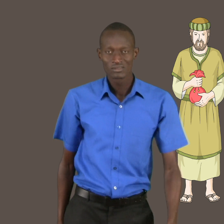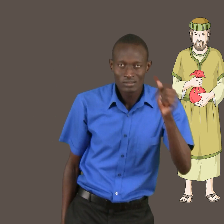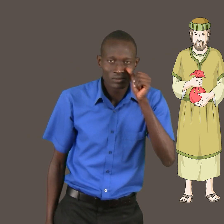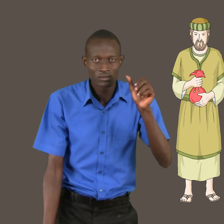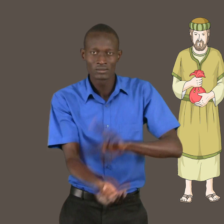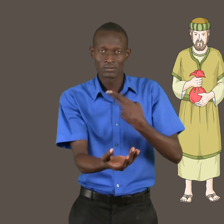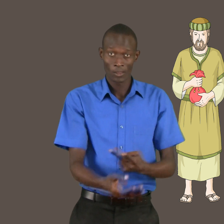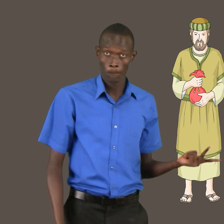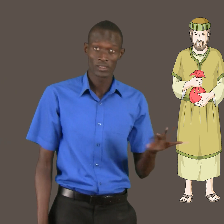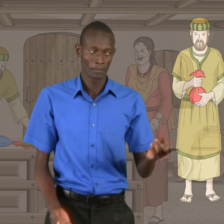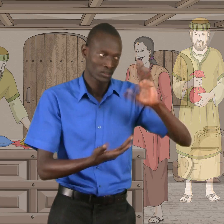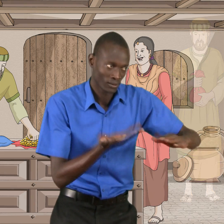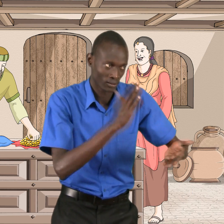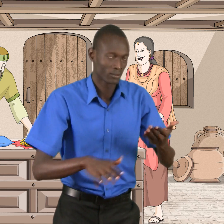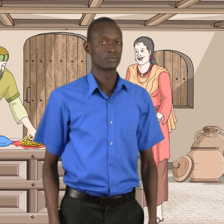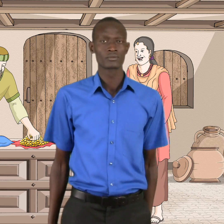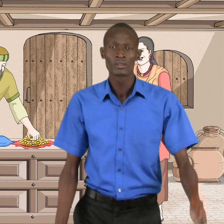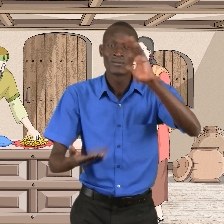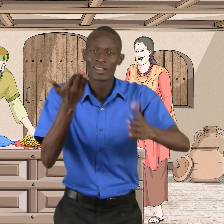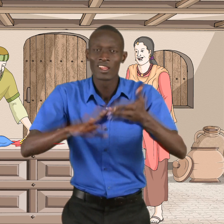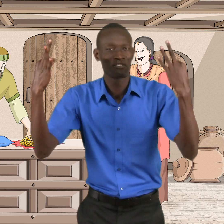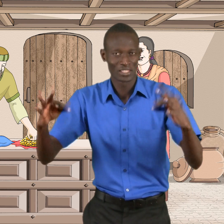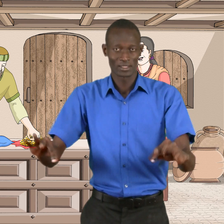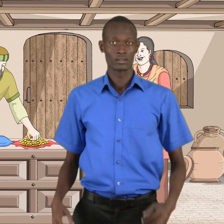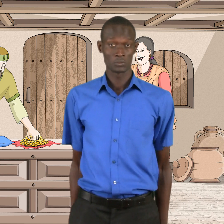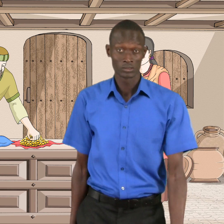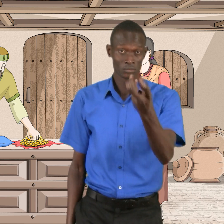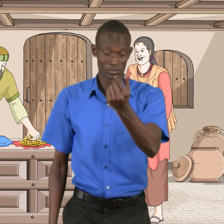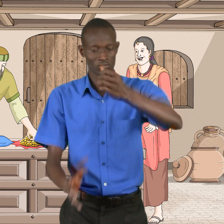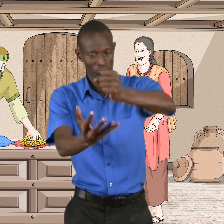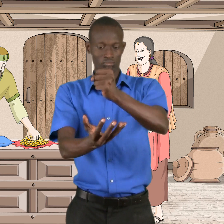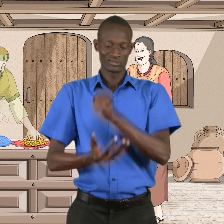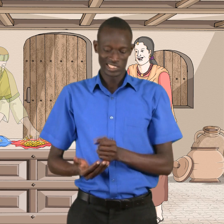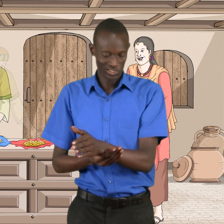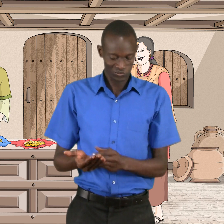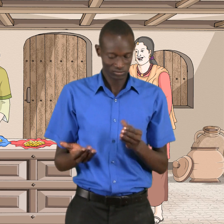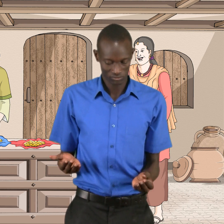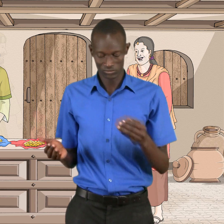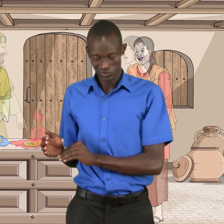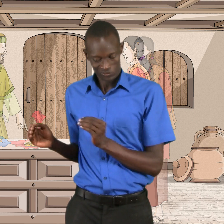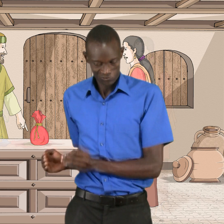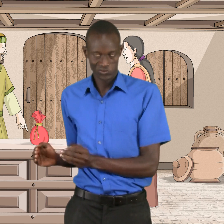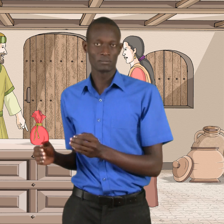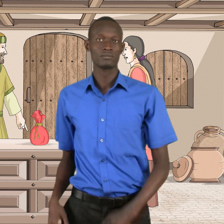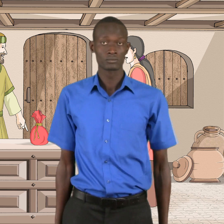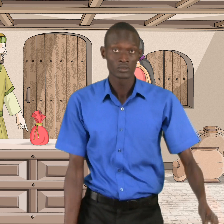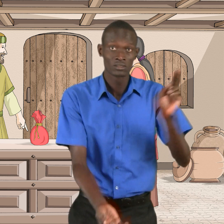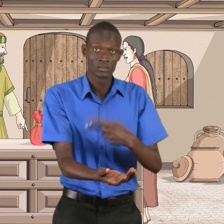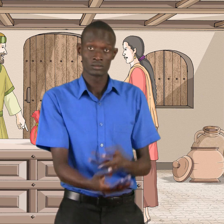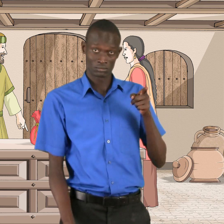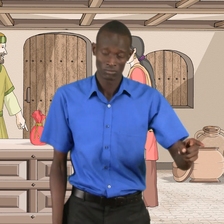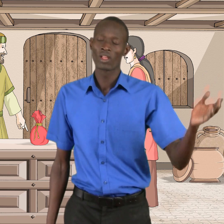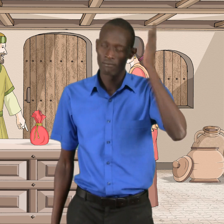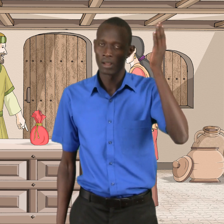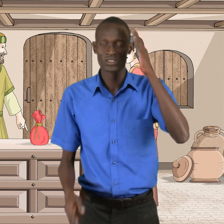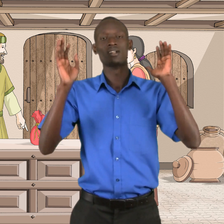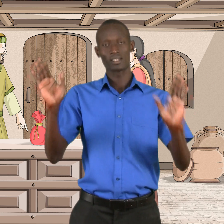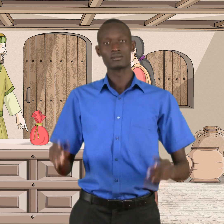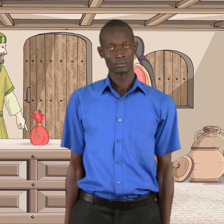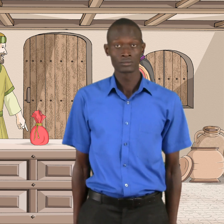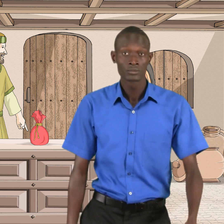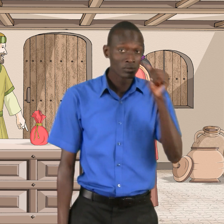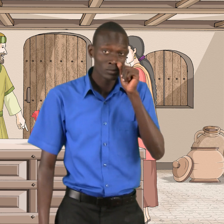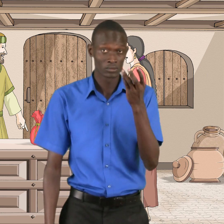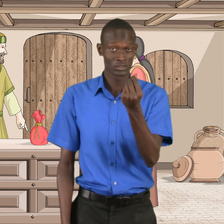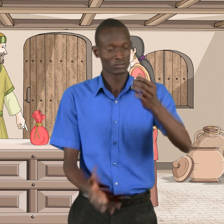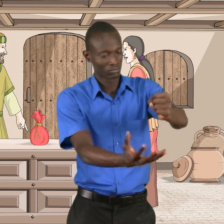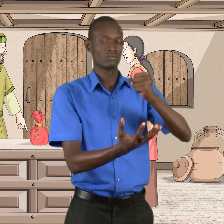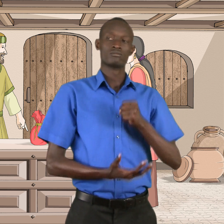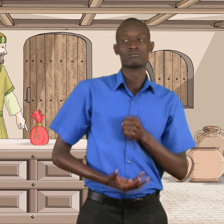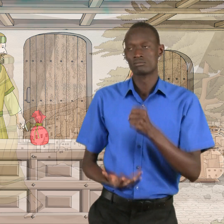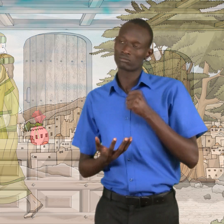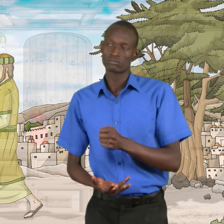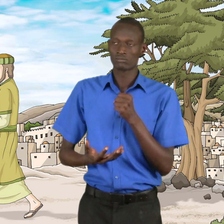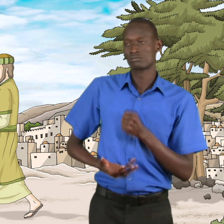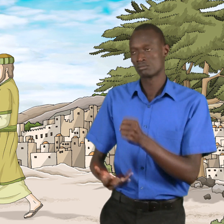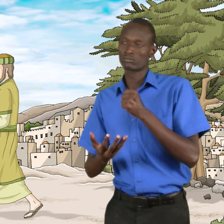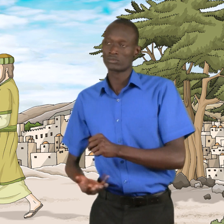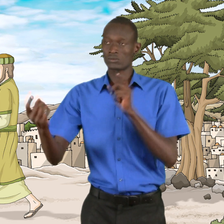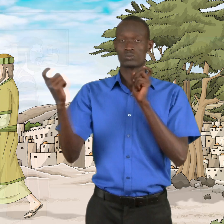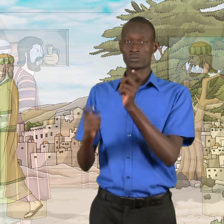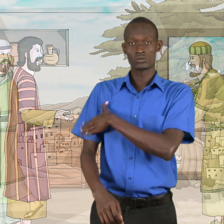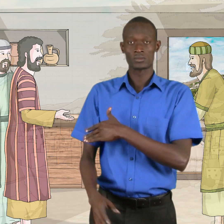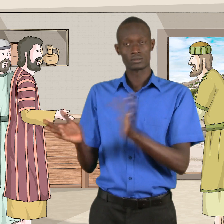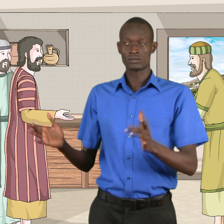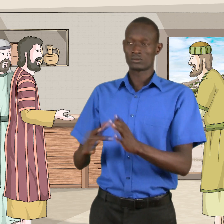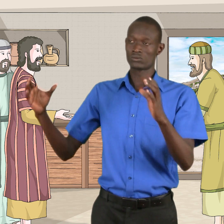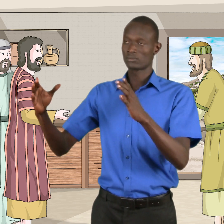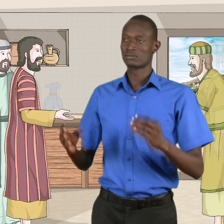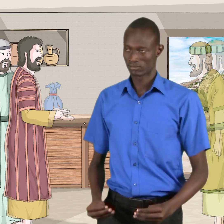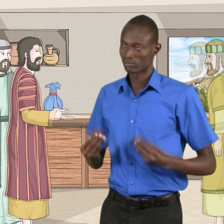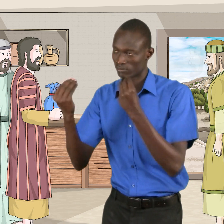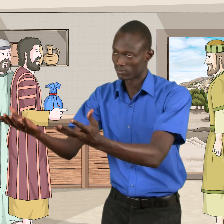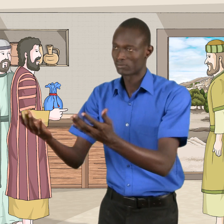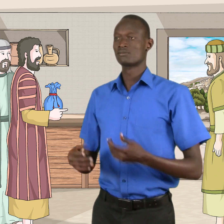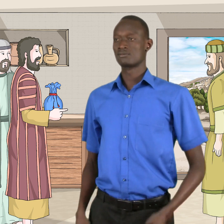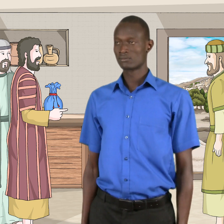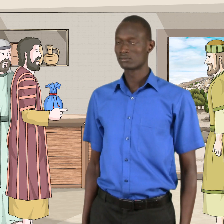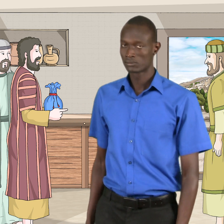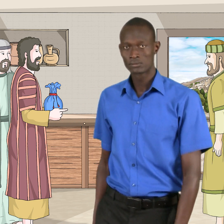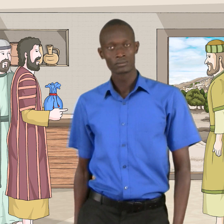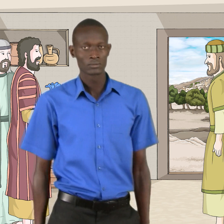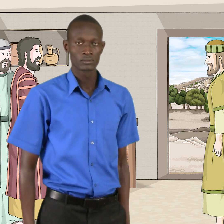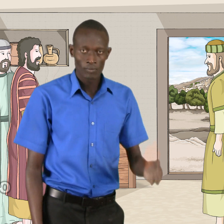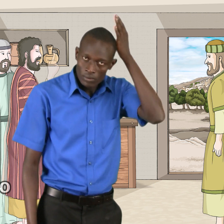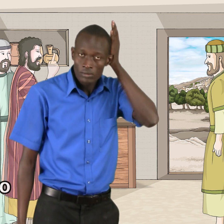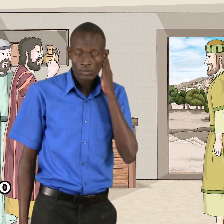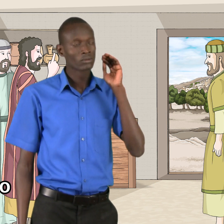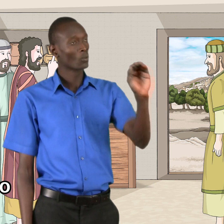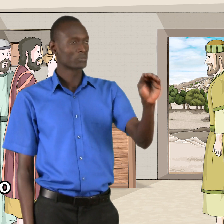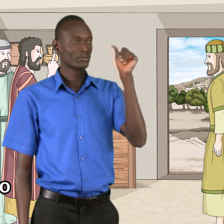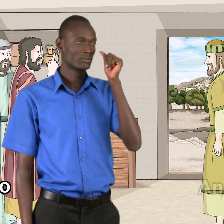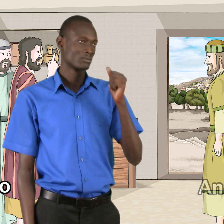With his wife’s full knowledge, he kept back some of the proceeds for himself, but brought a portion and laid it at the apostles’ feet.